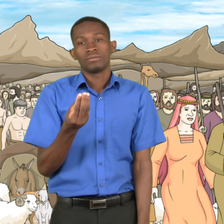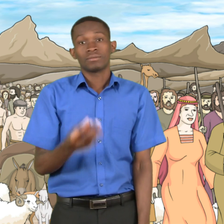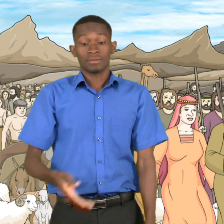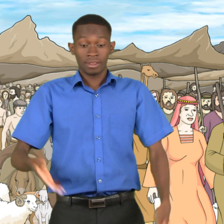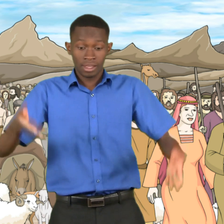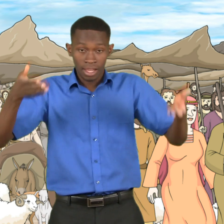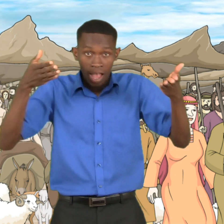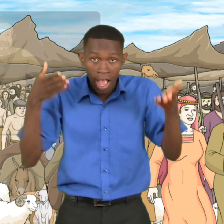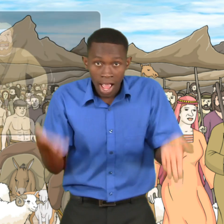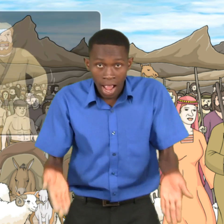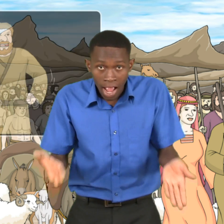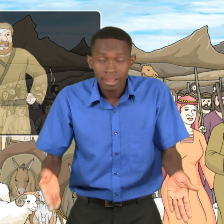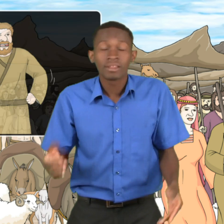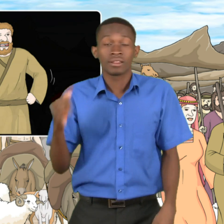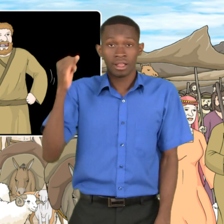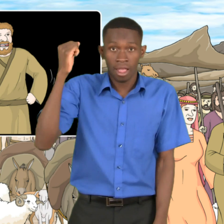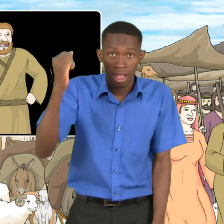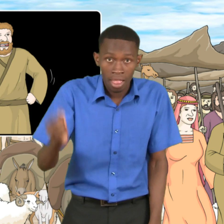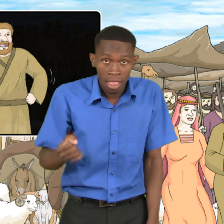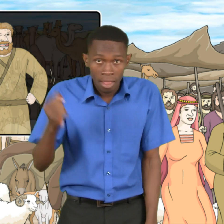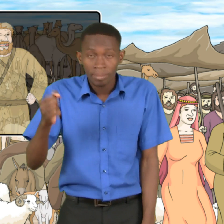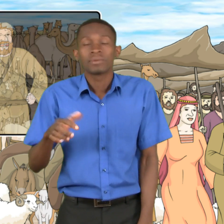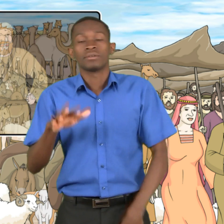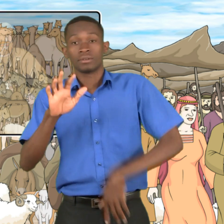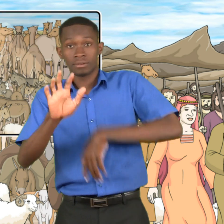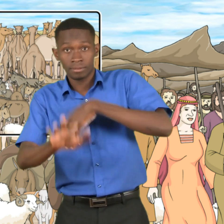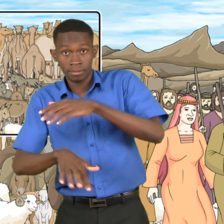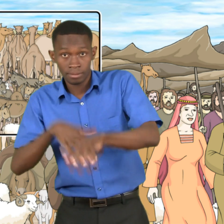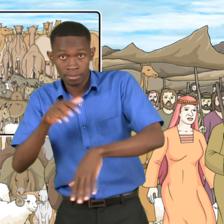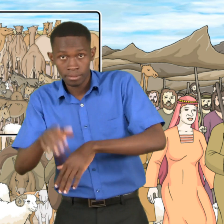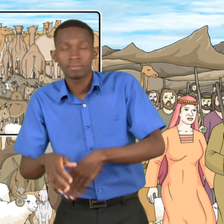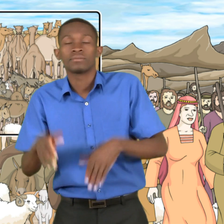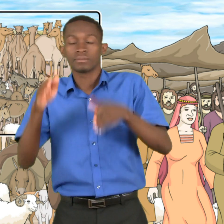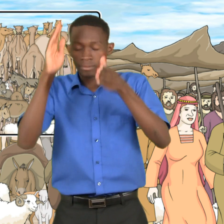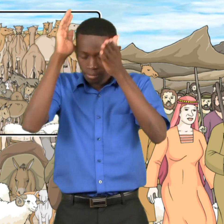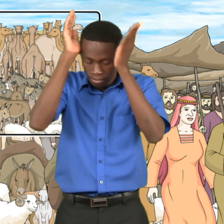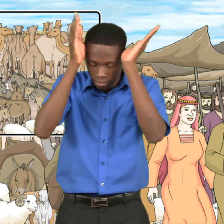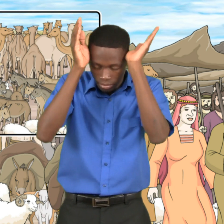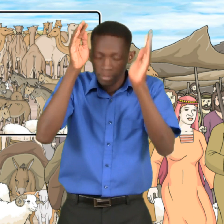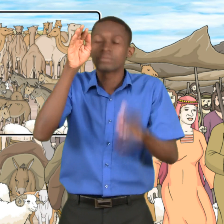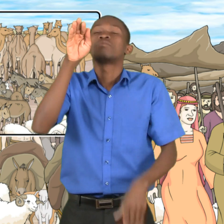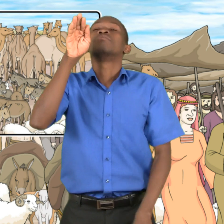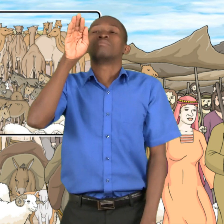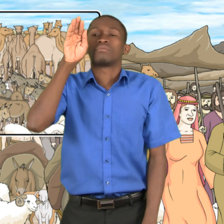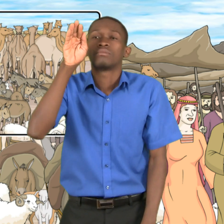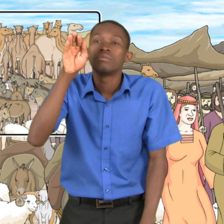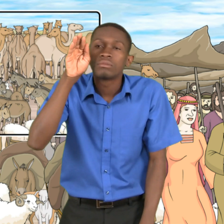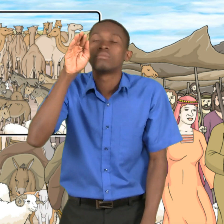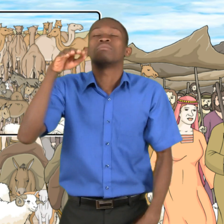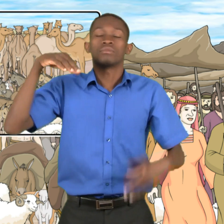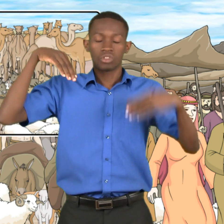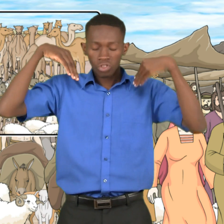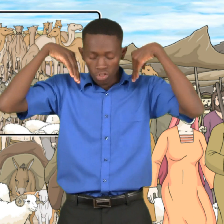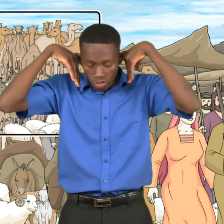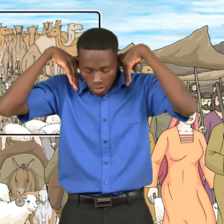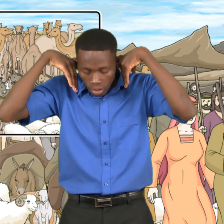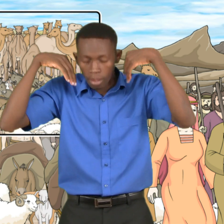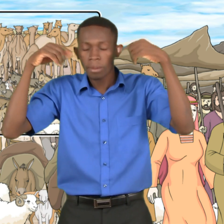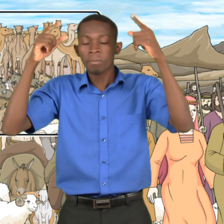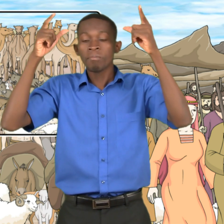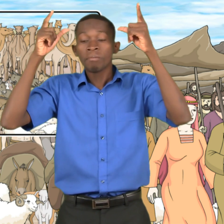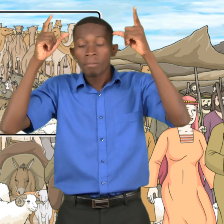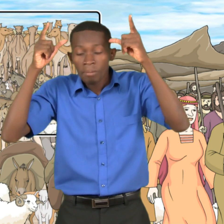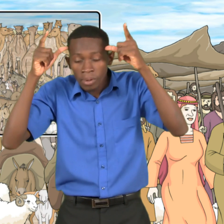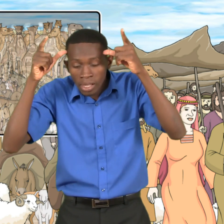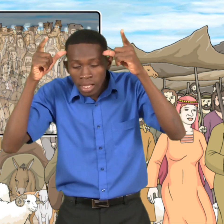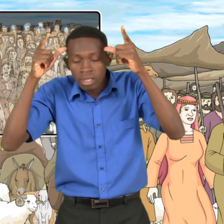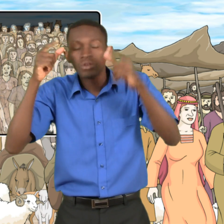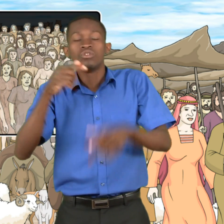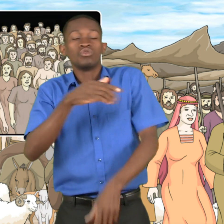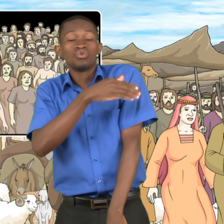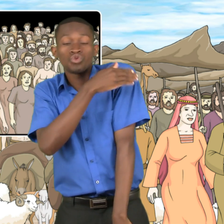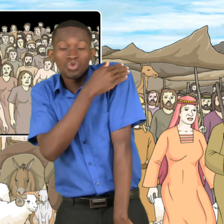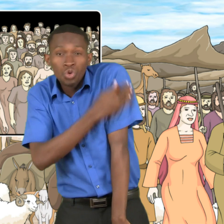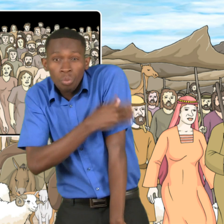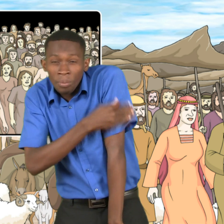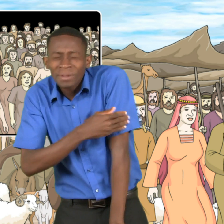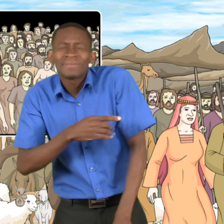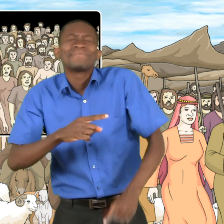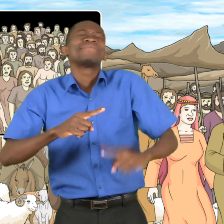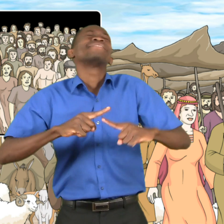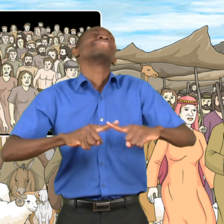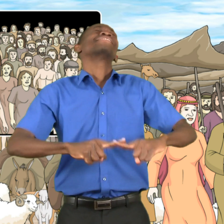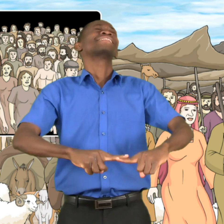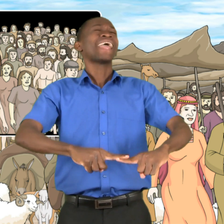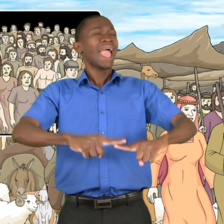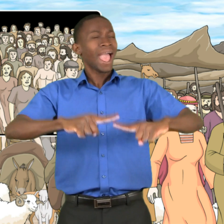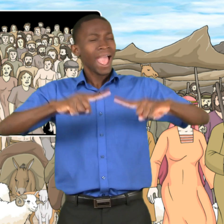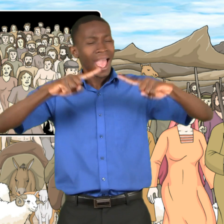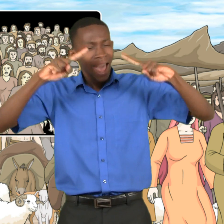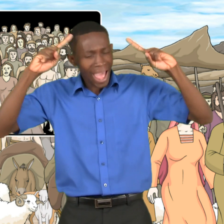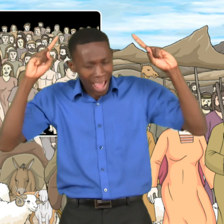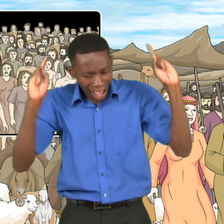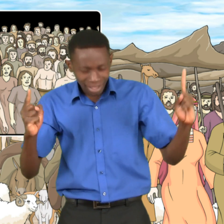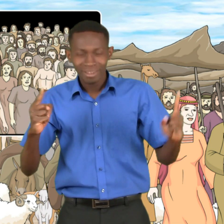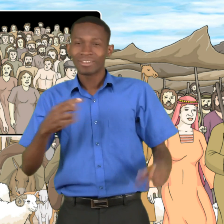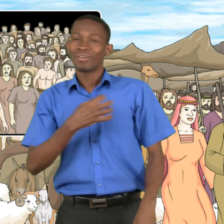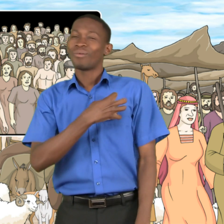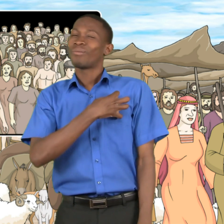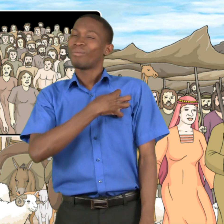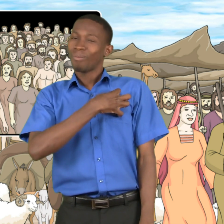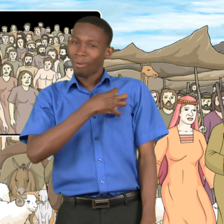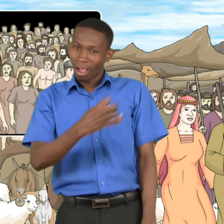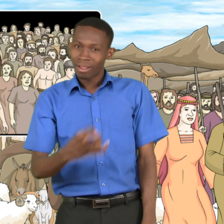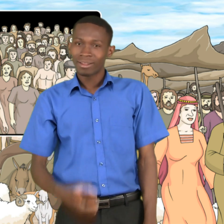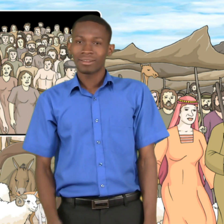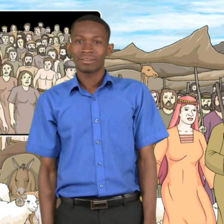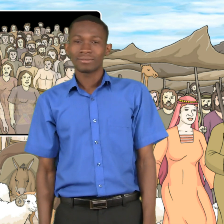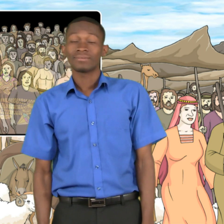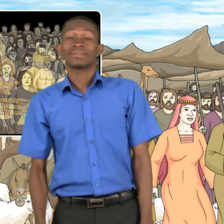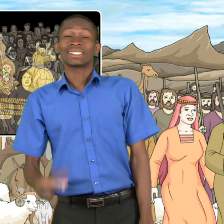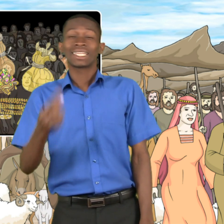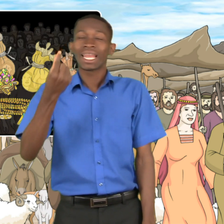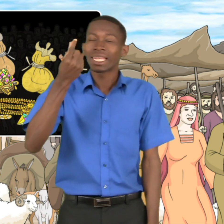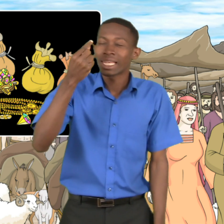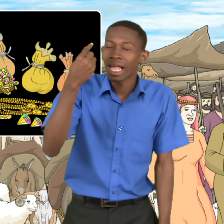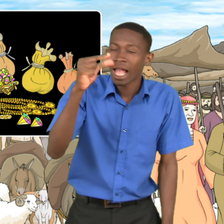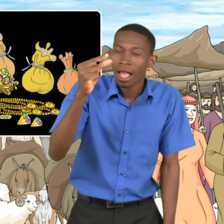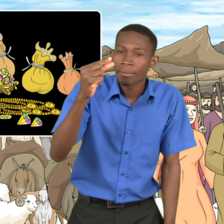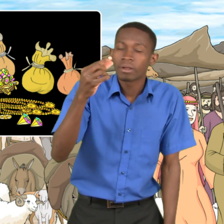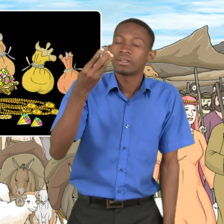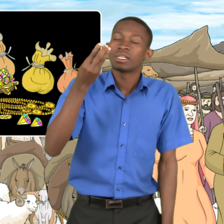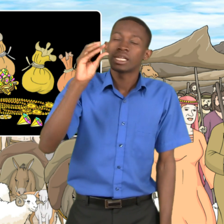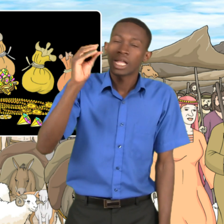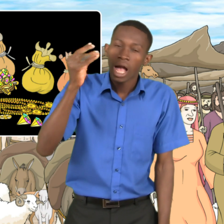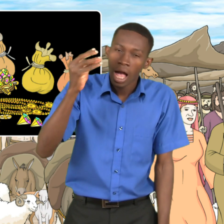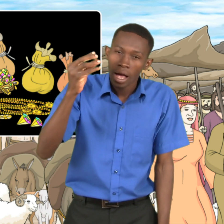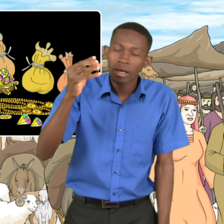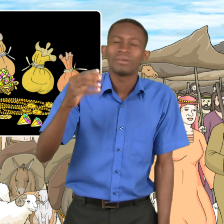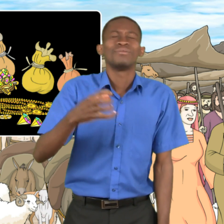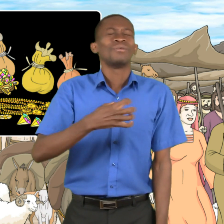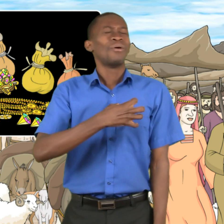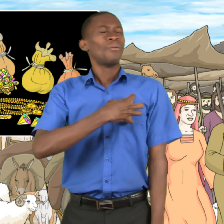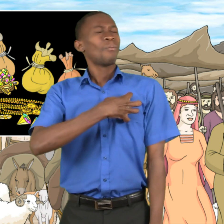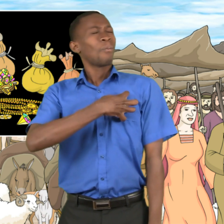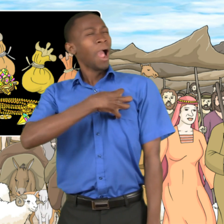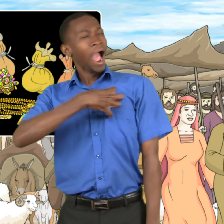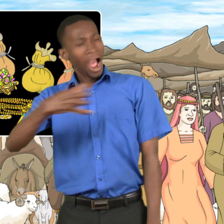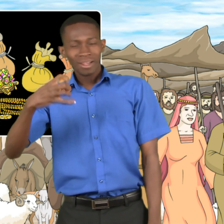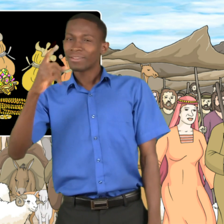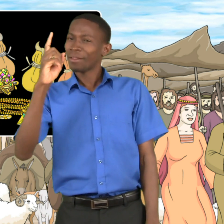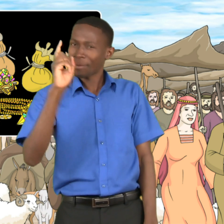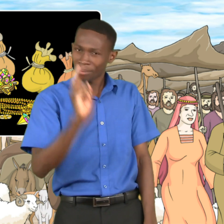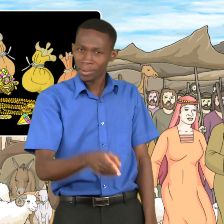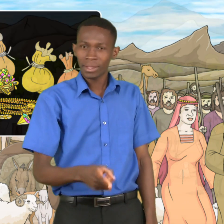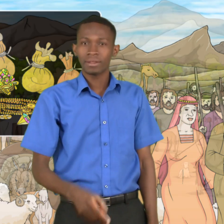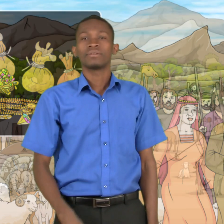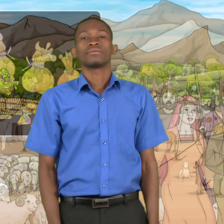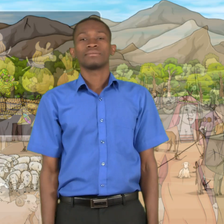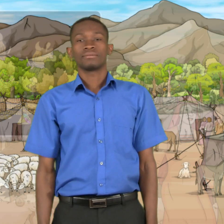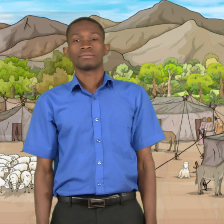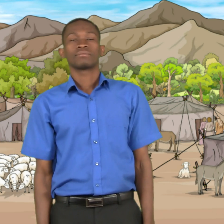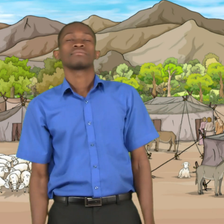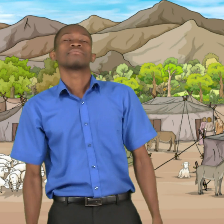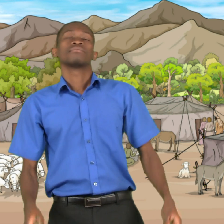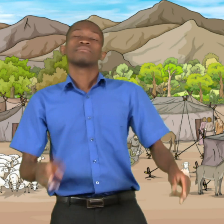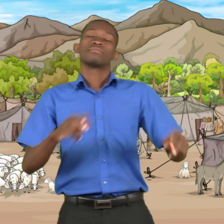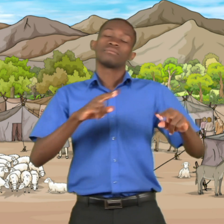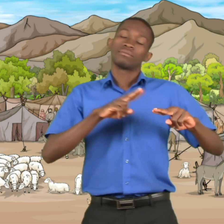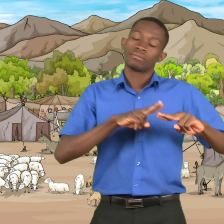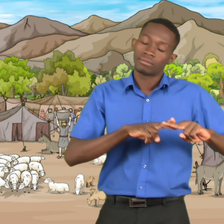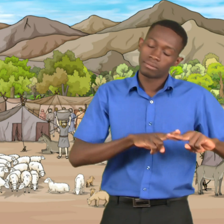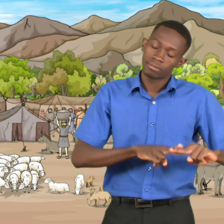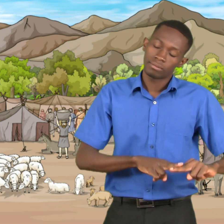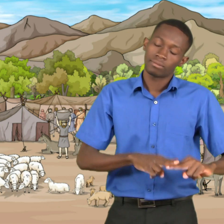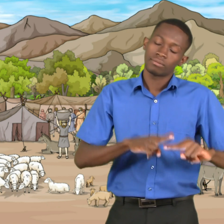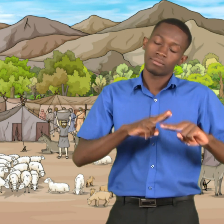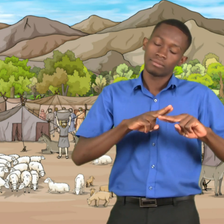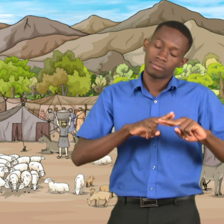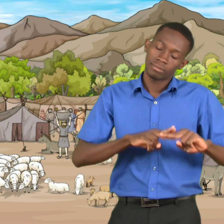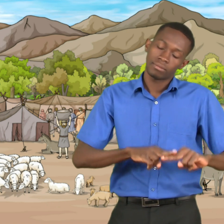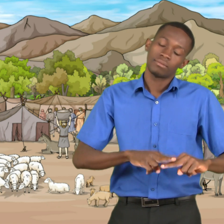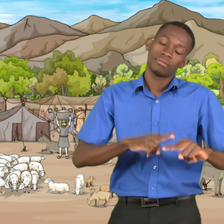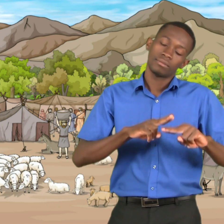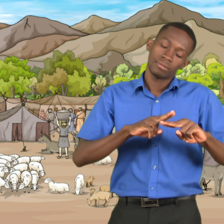And Abram had become extremely wealthy in livestock and silver and gold.